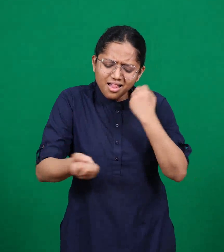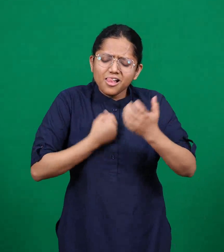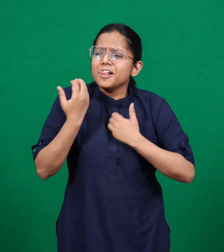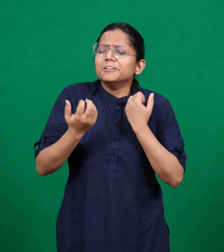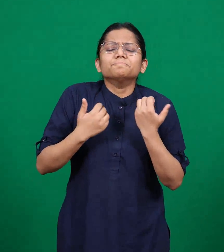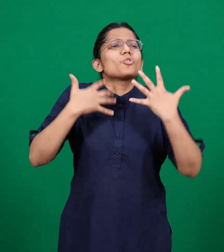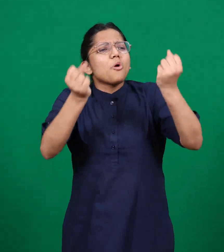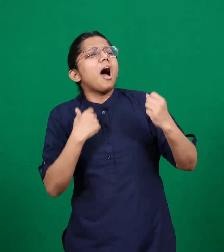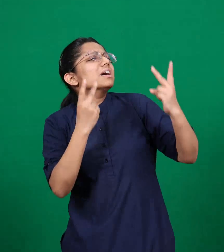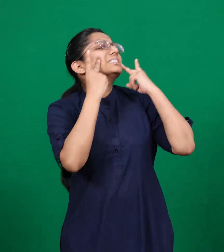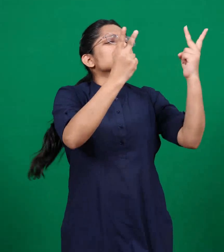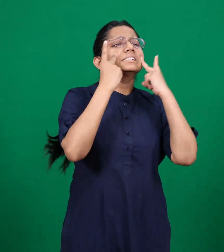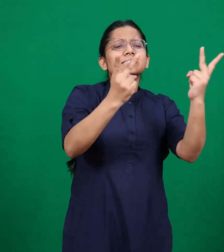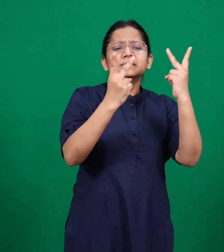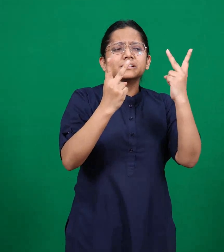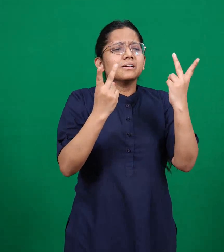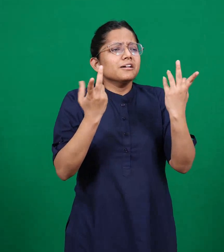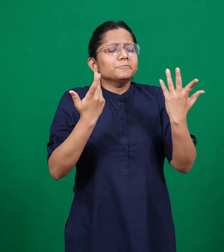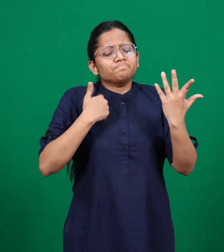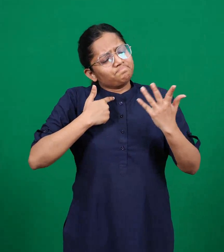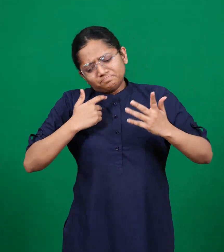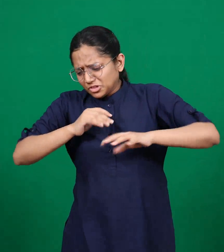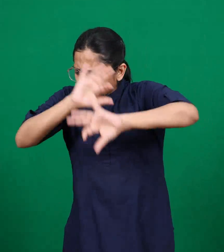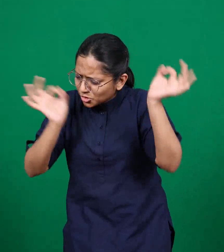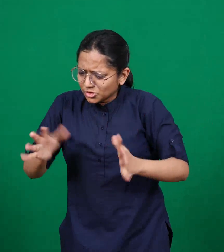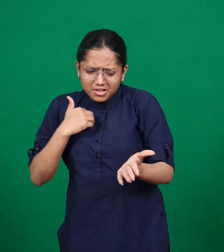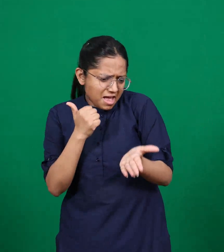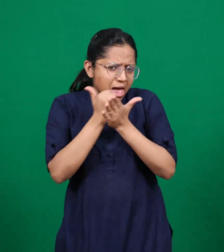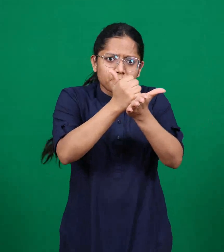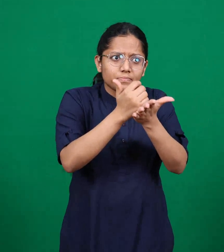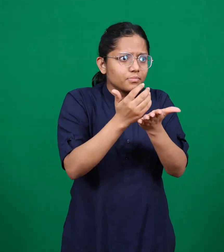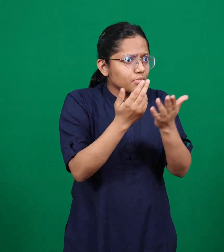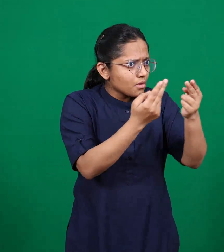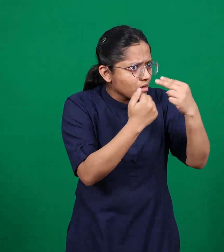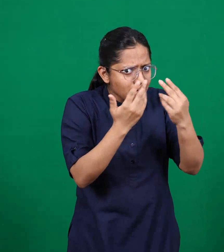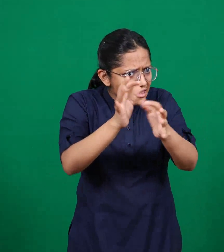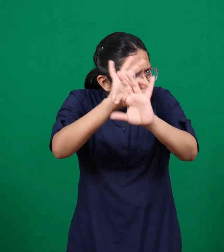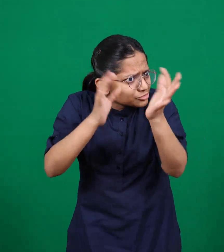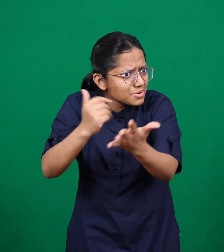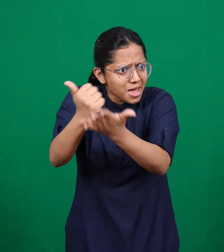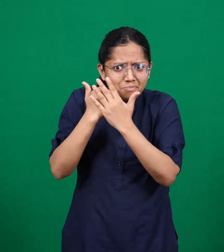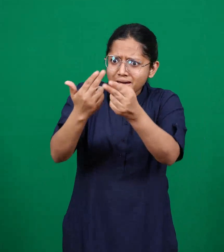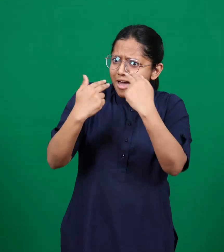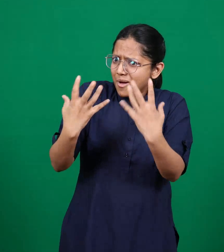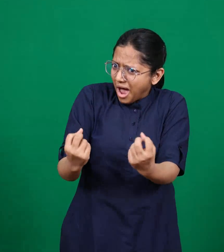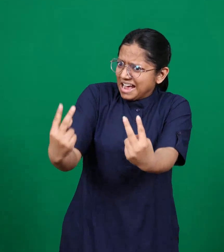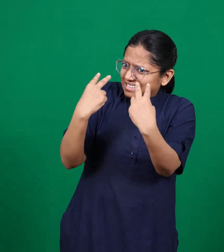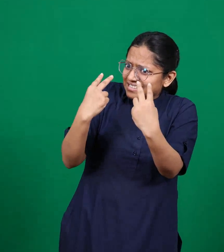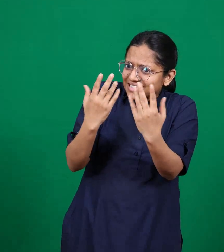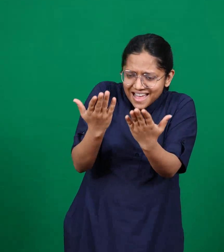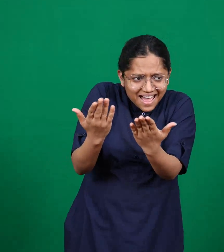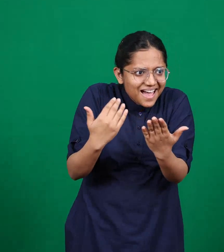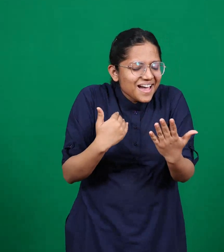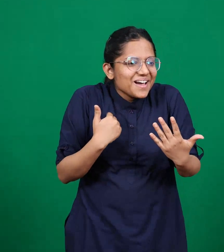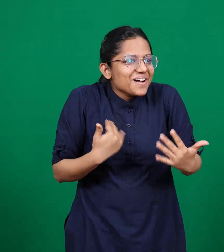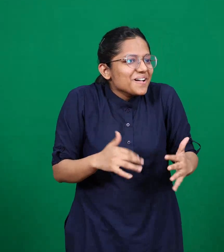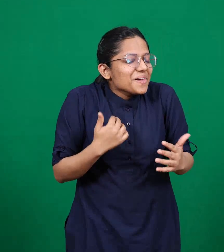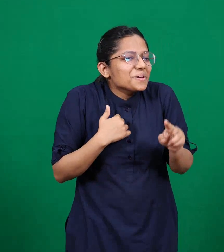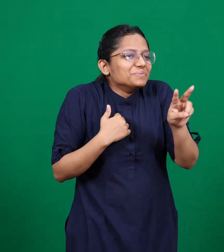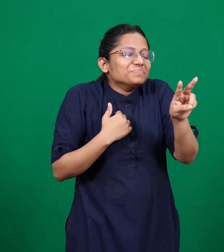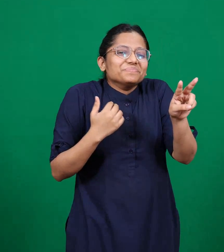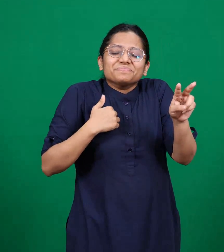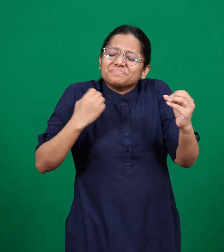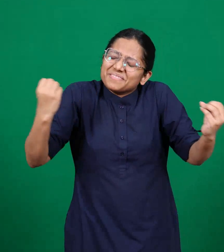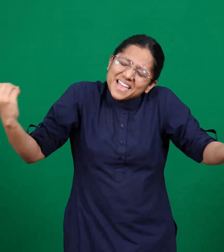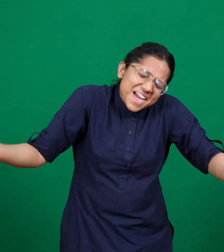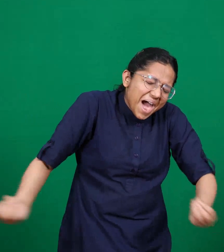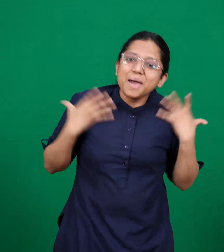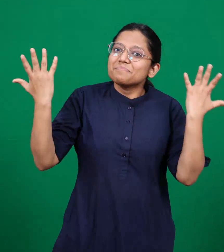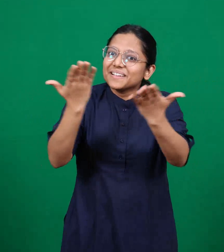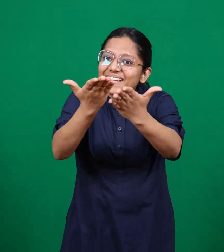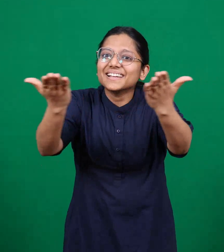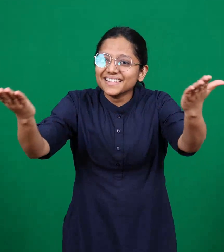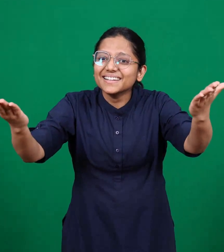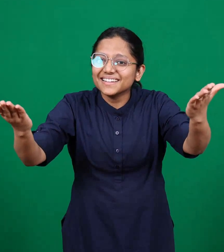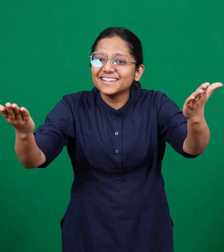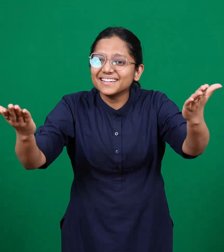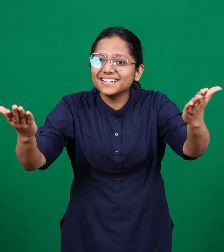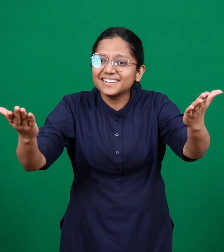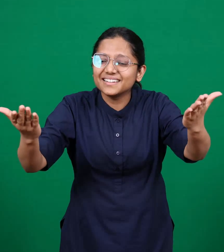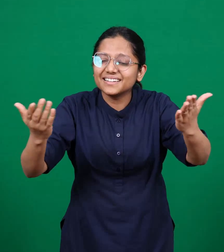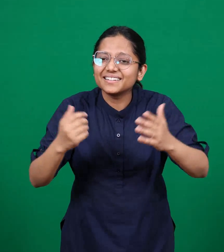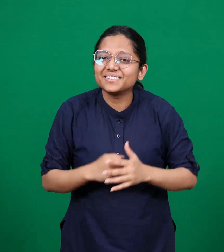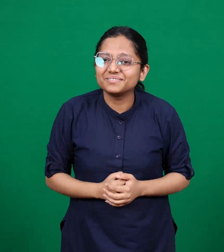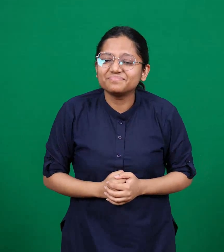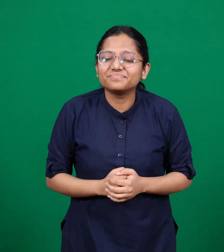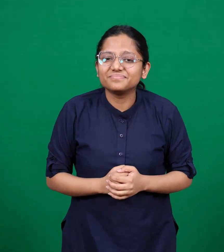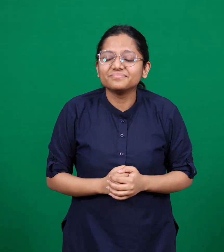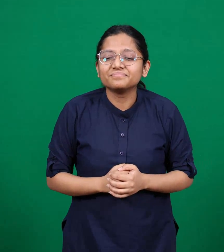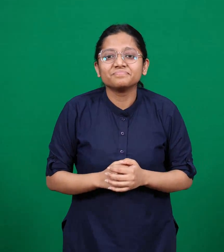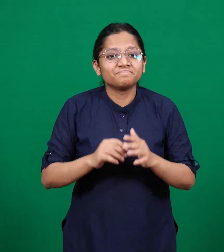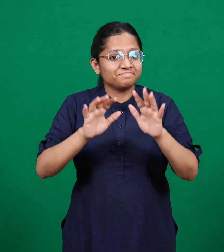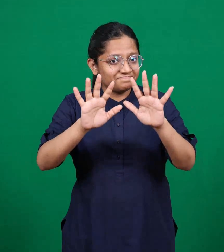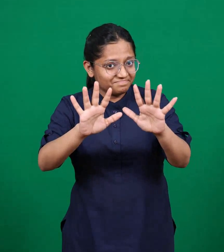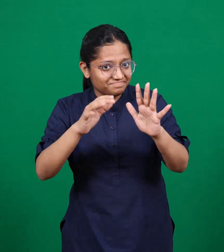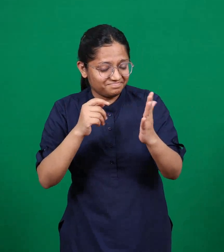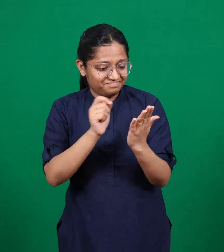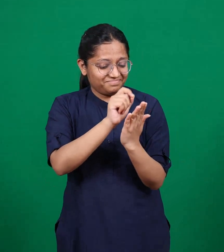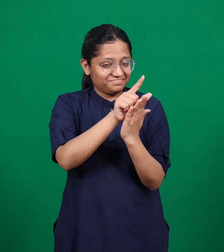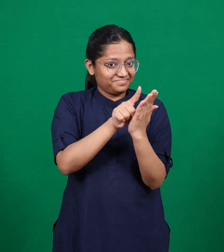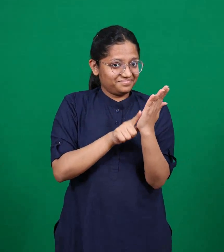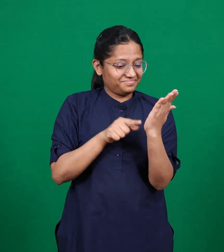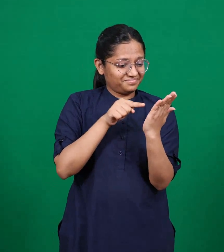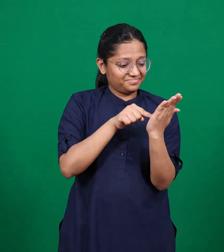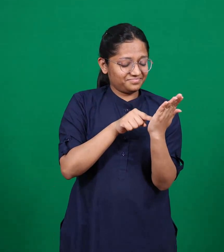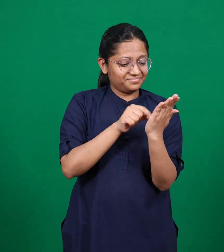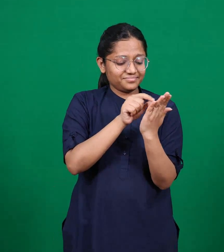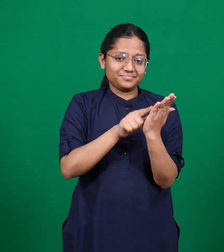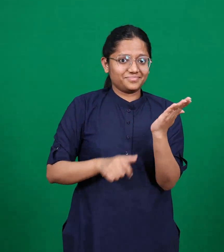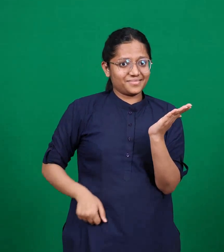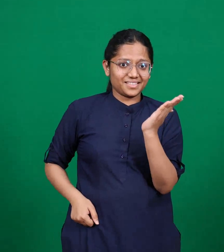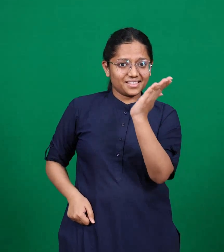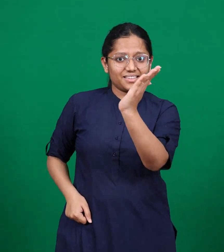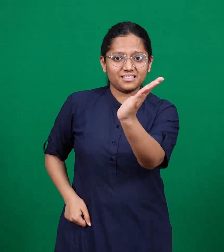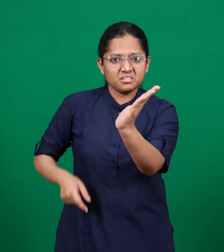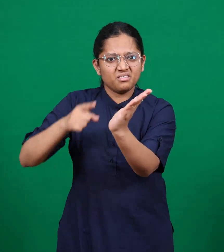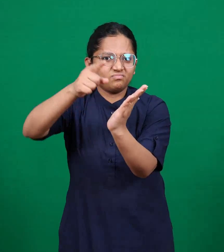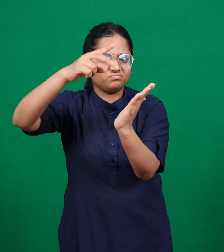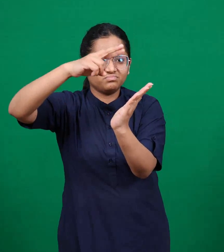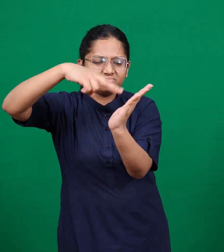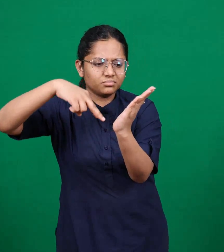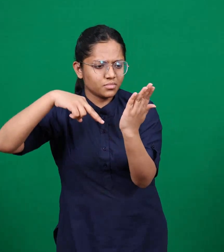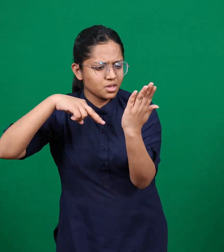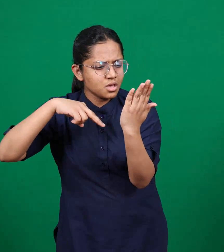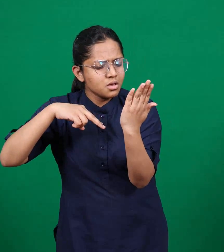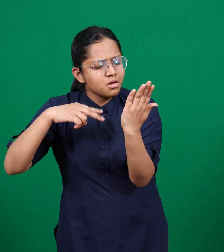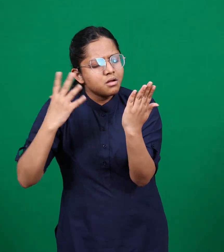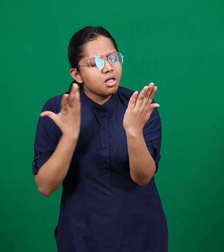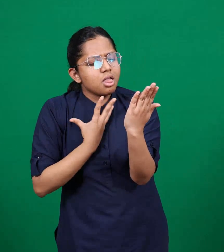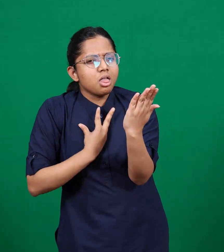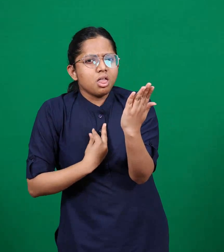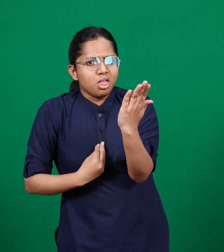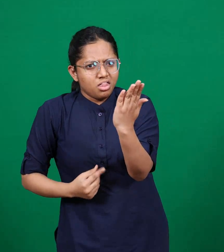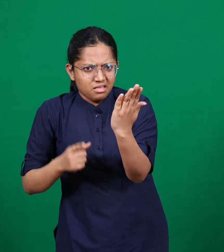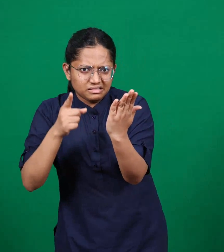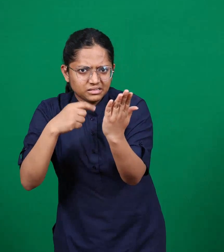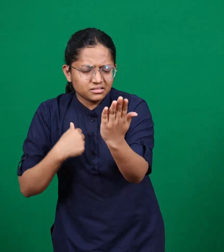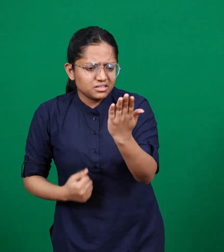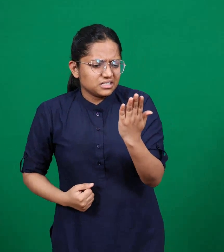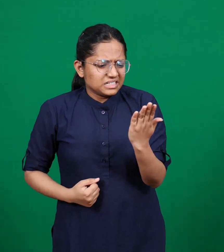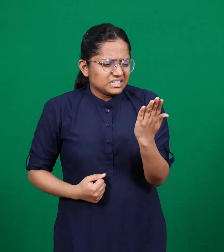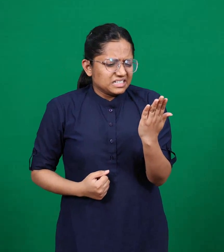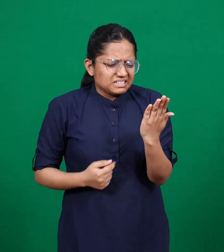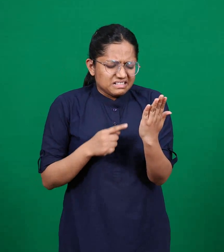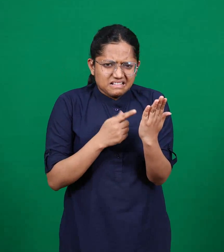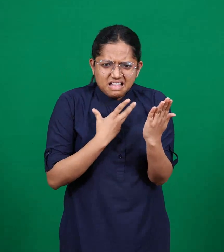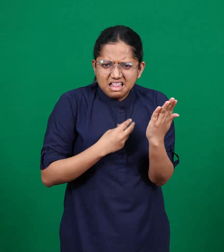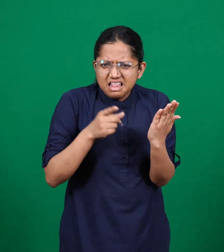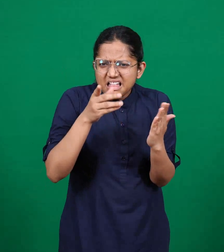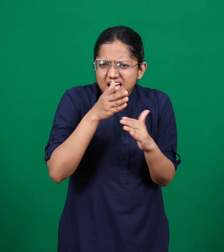Even if I caused you sorrow by my letter, I do not regret it.